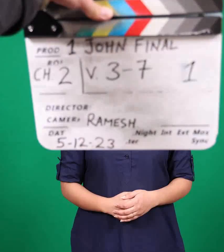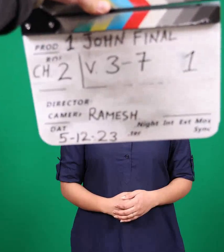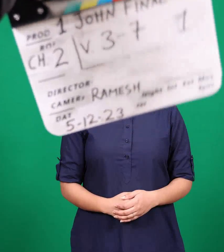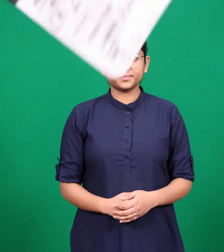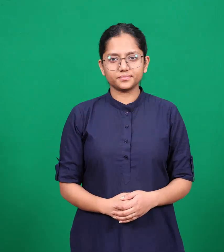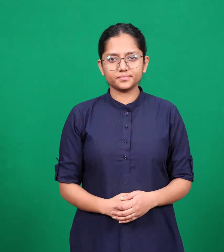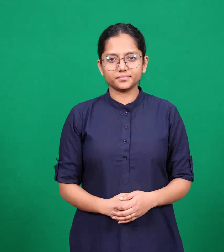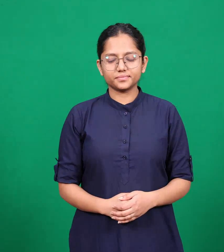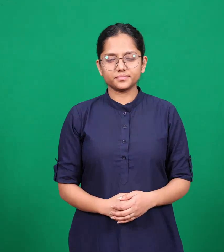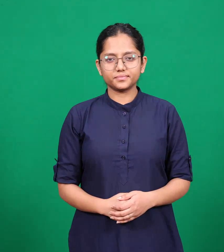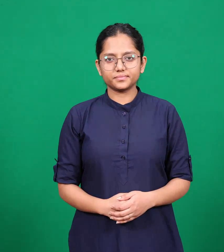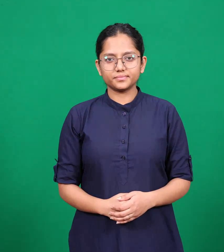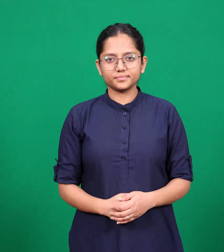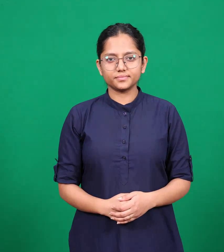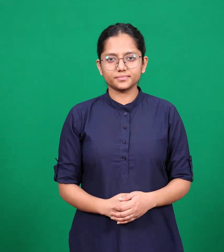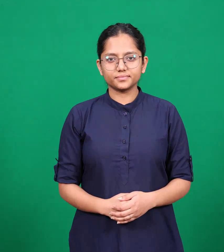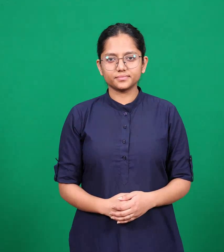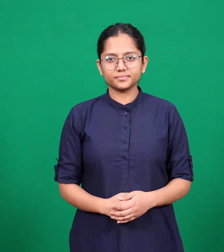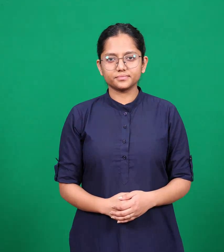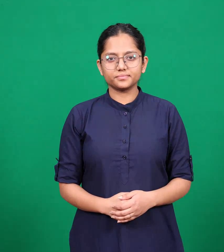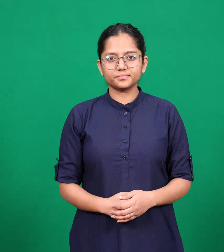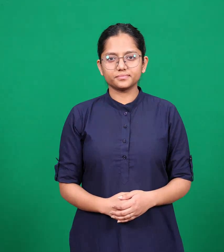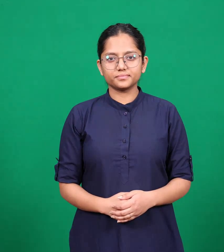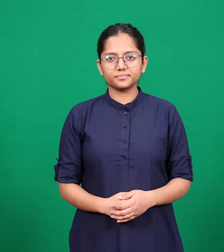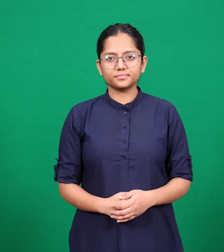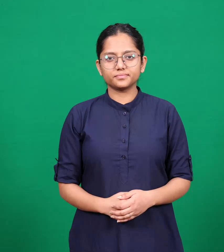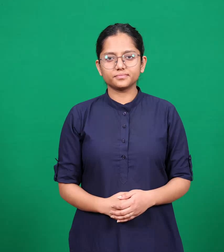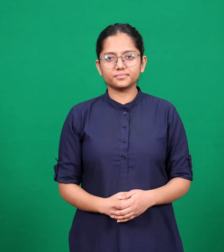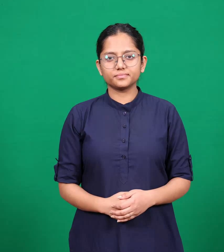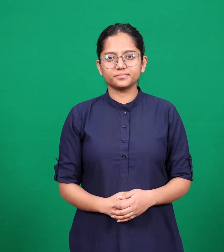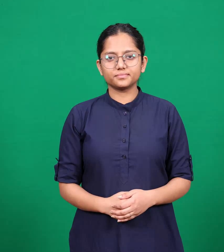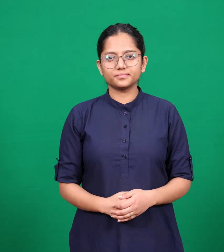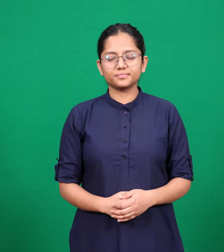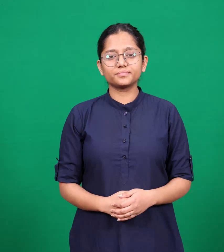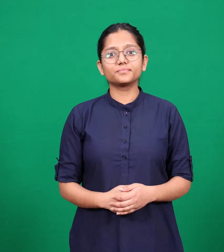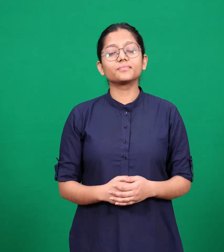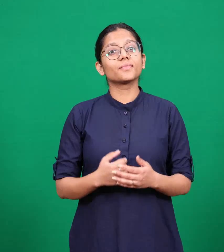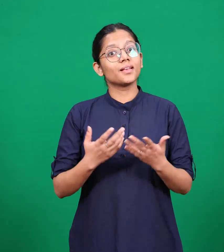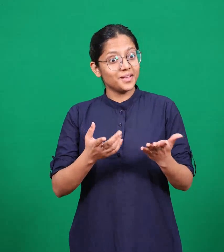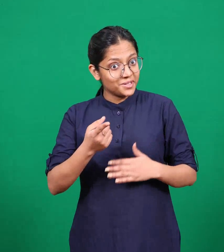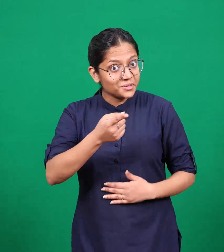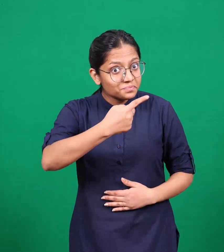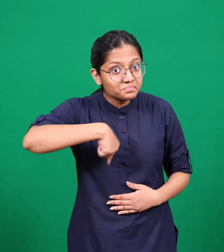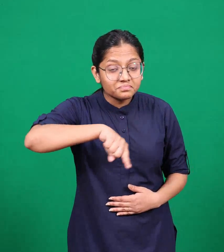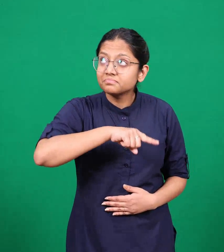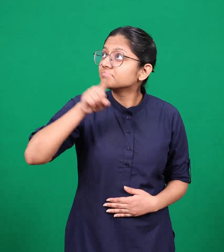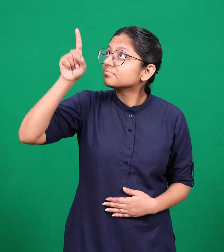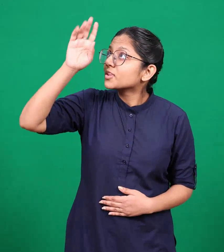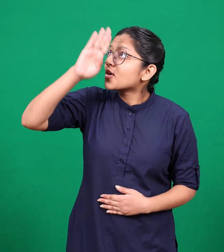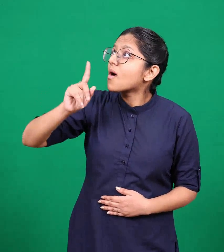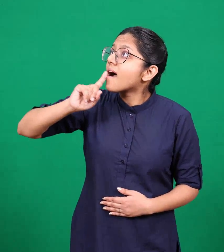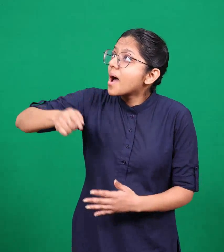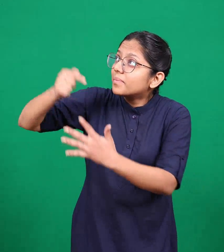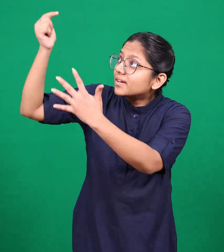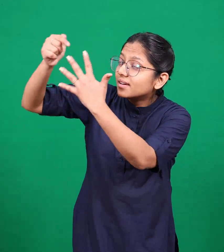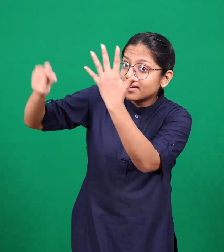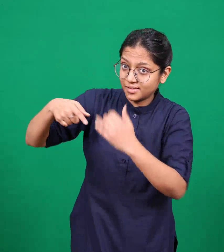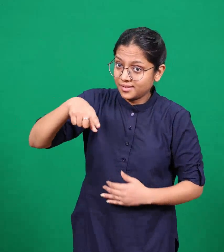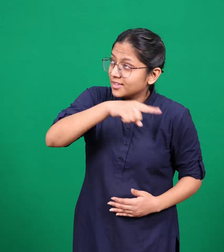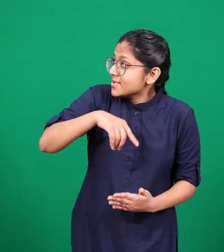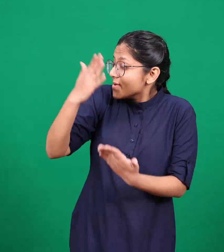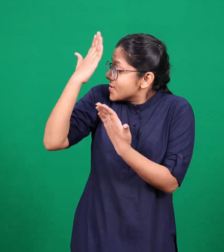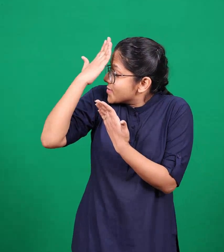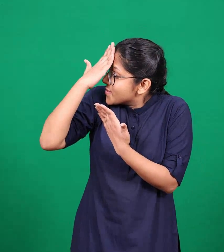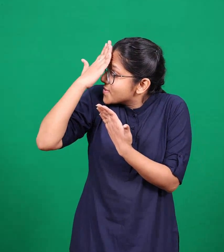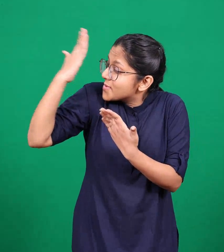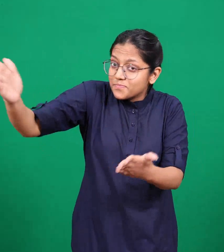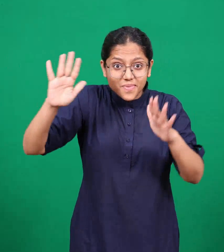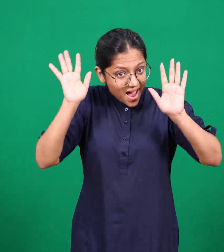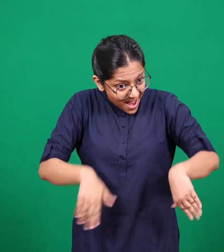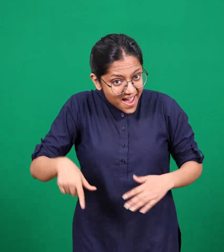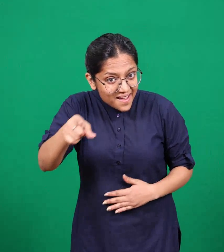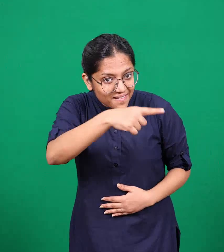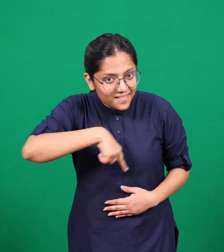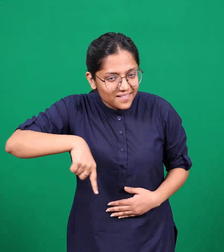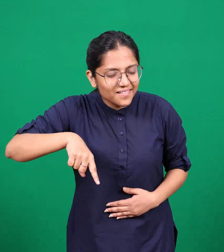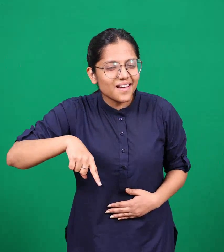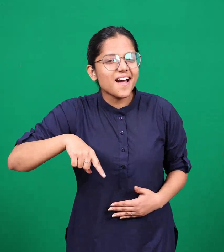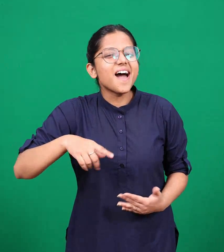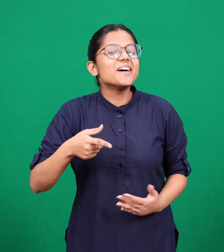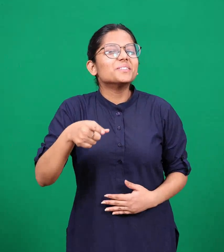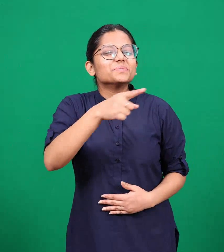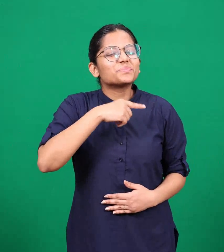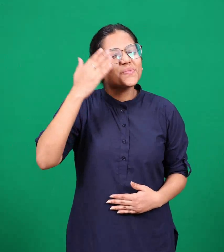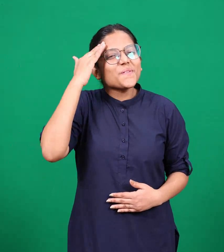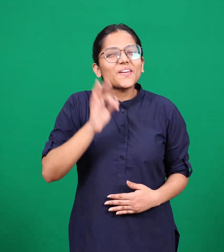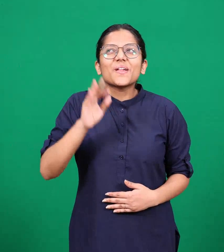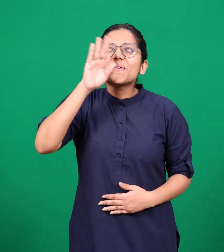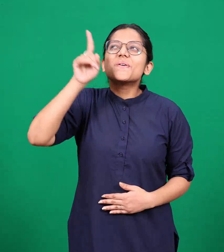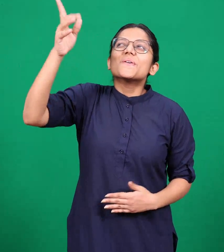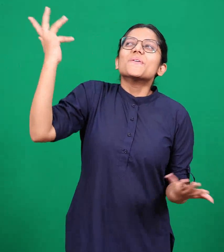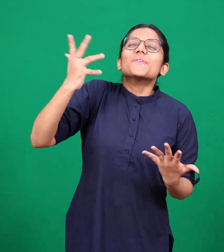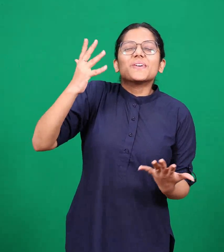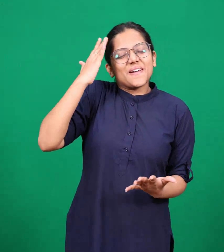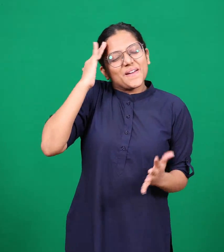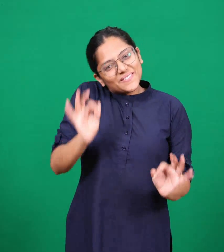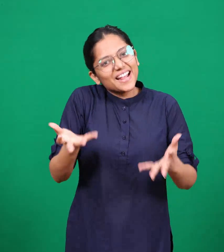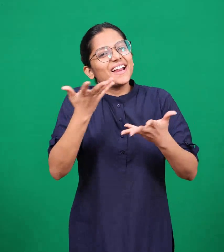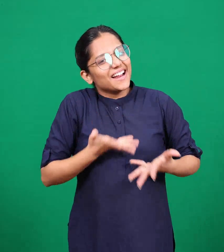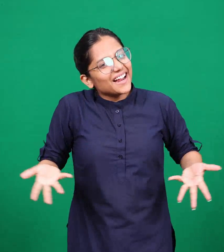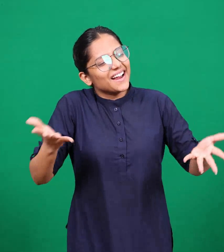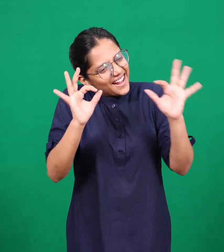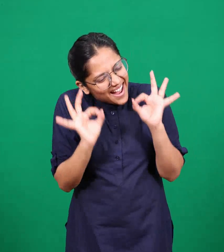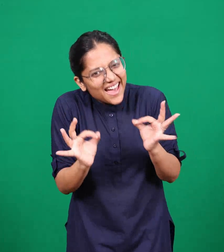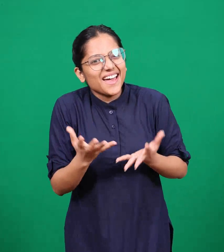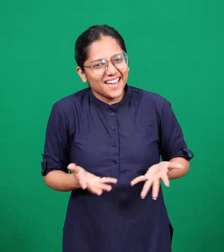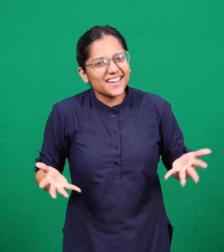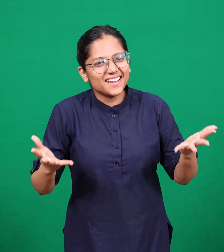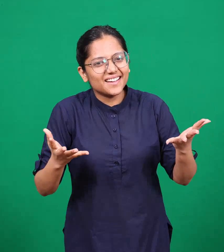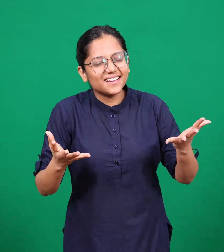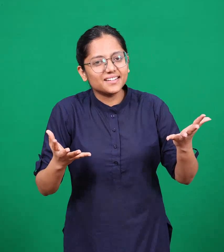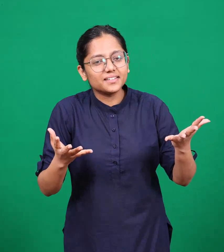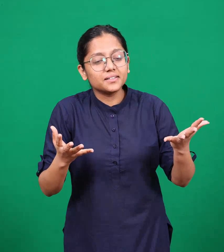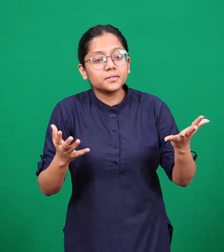By this we can be sure that we have come to know Him: if we keep His commandments.